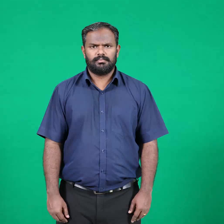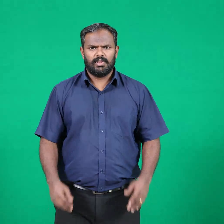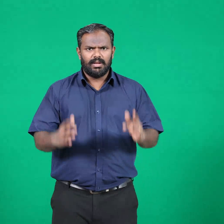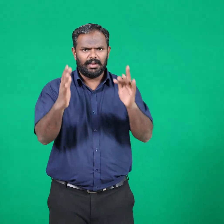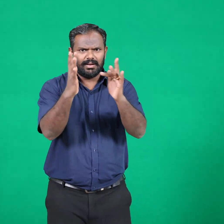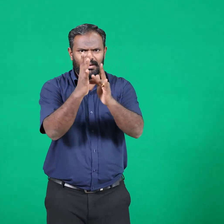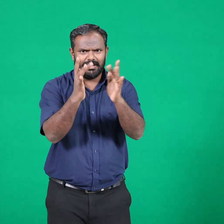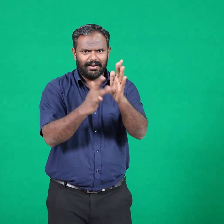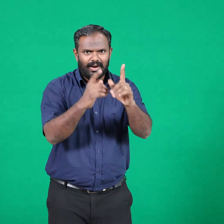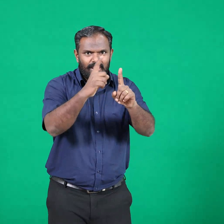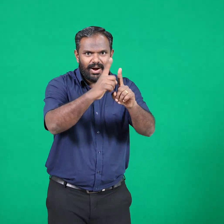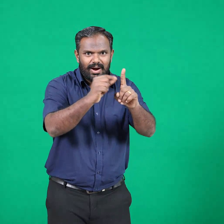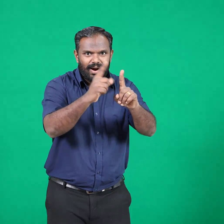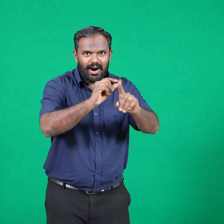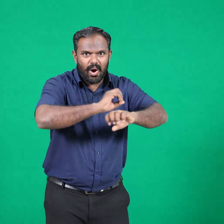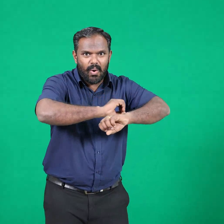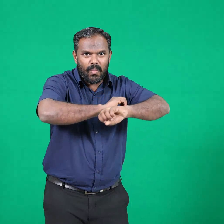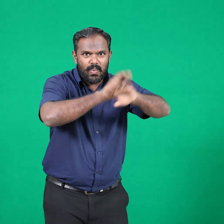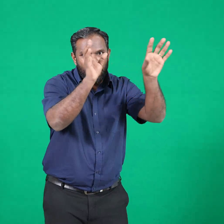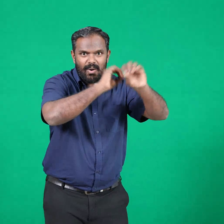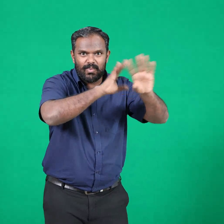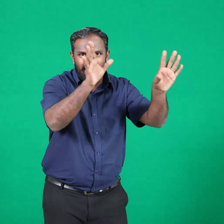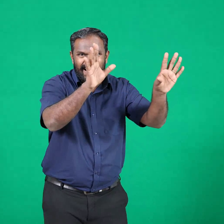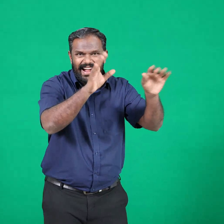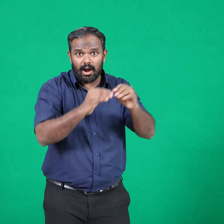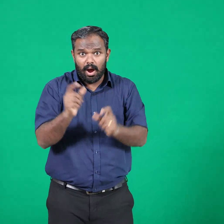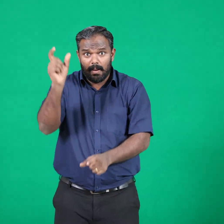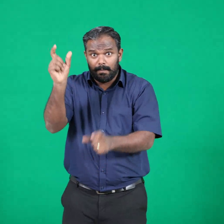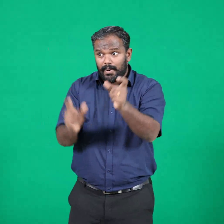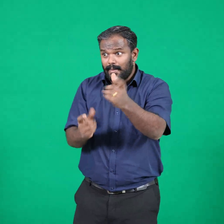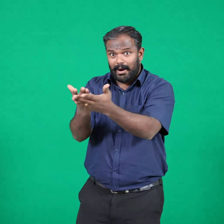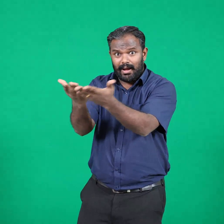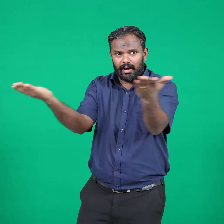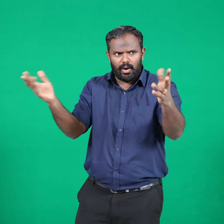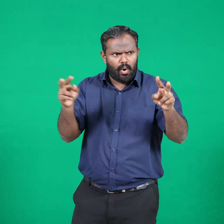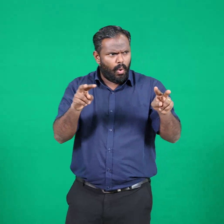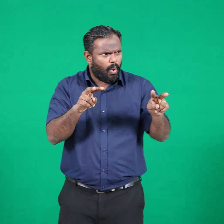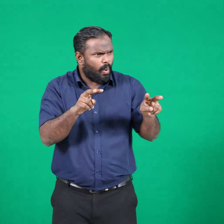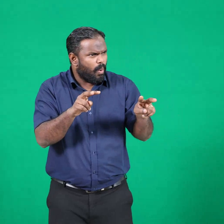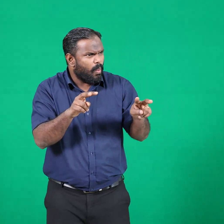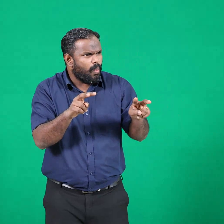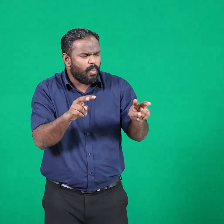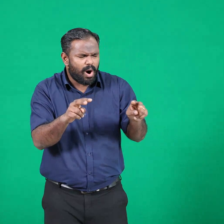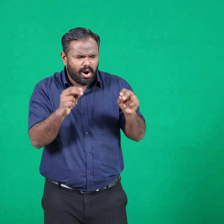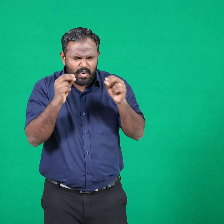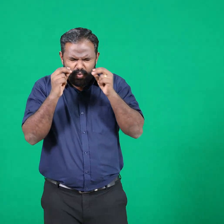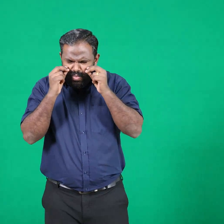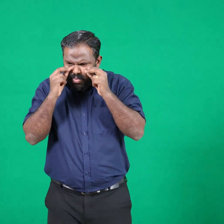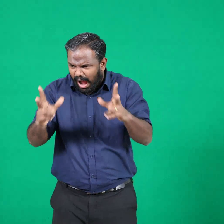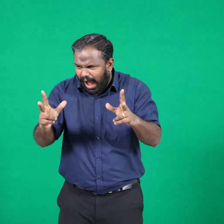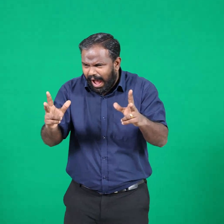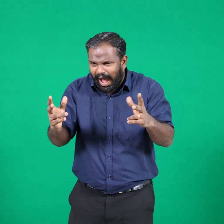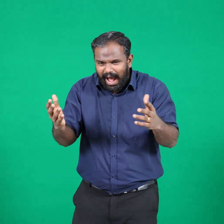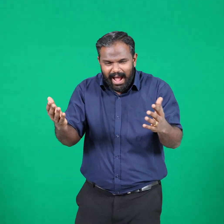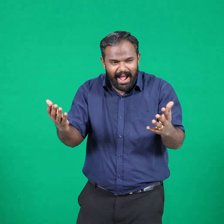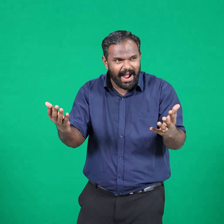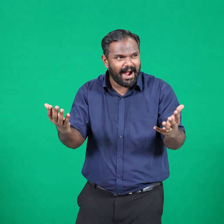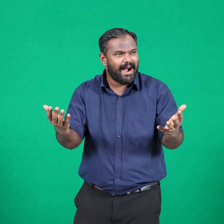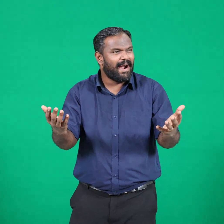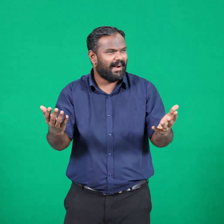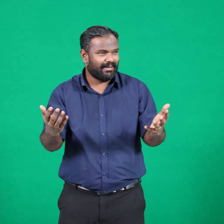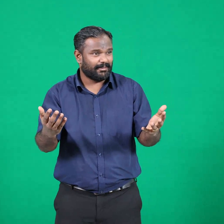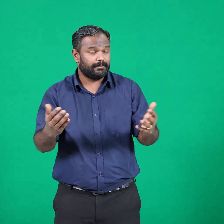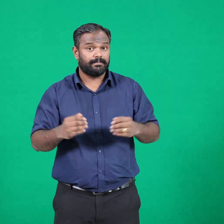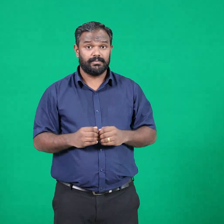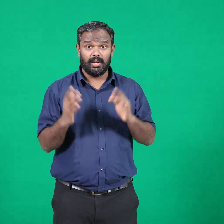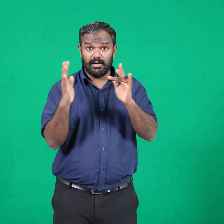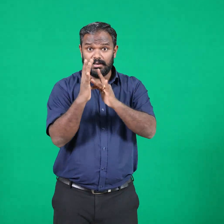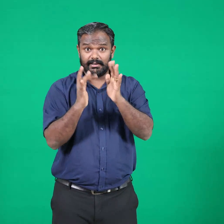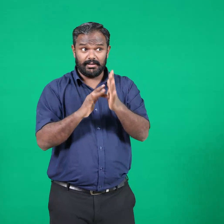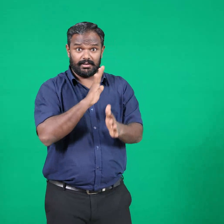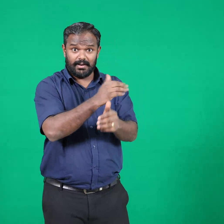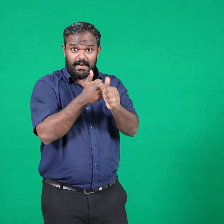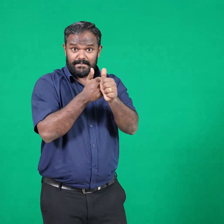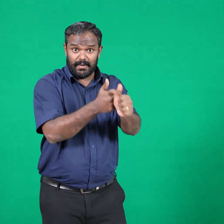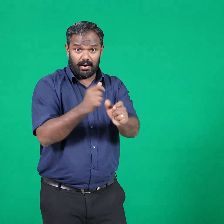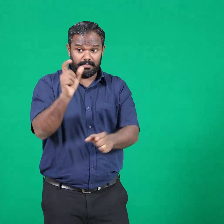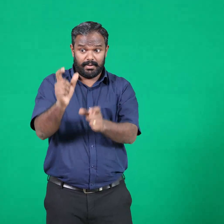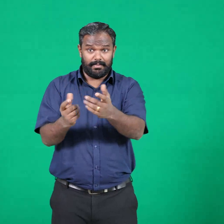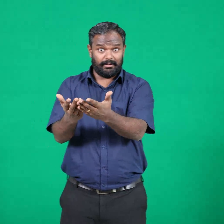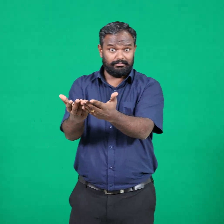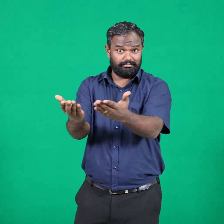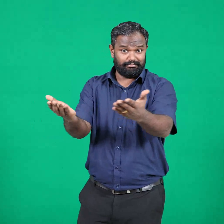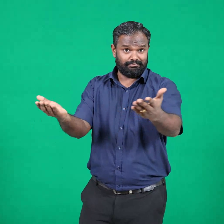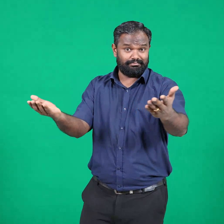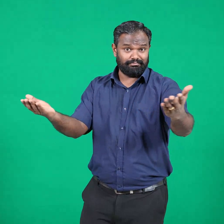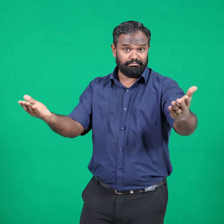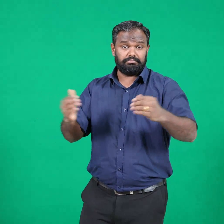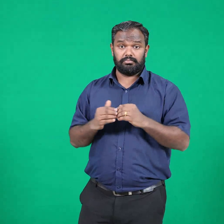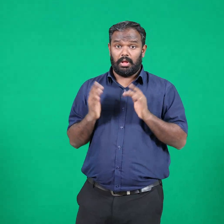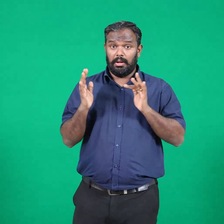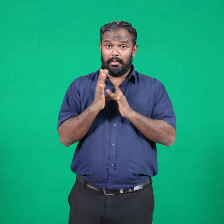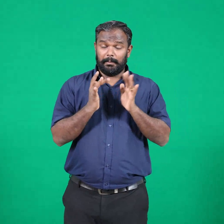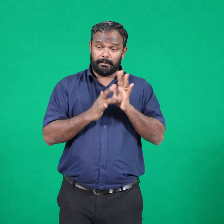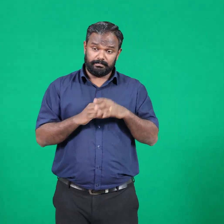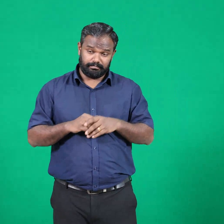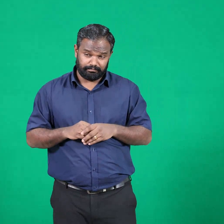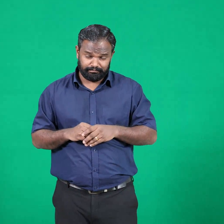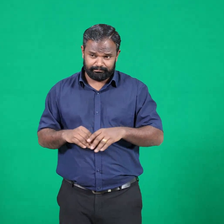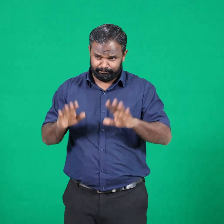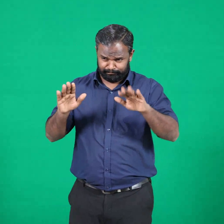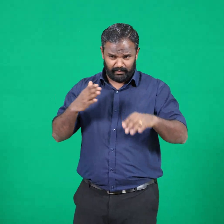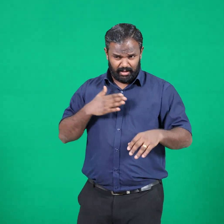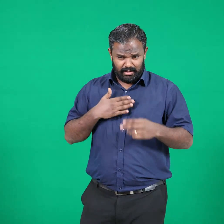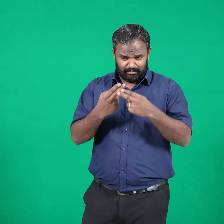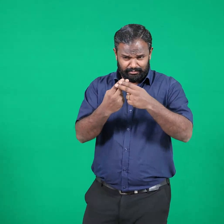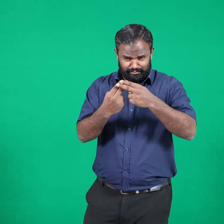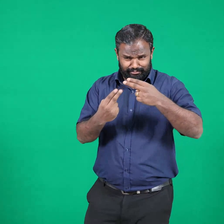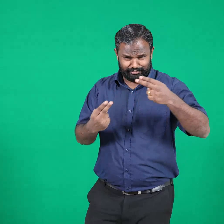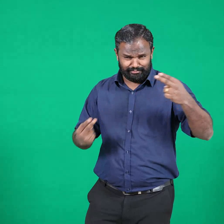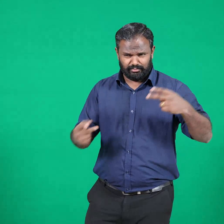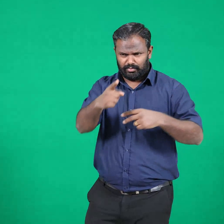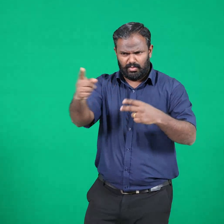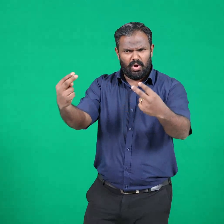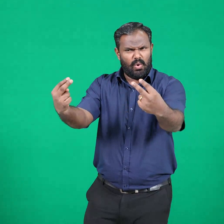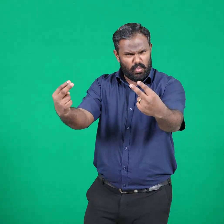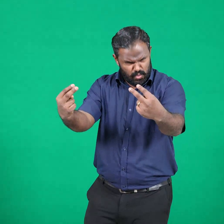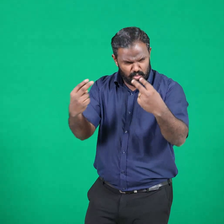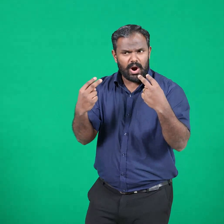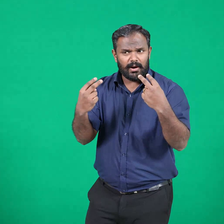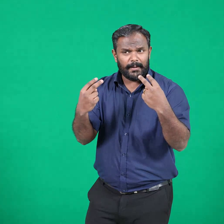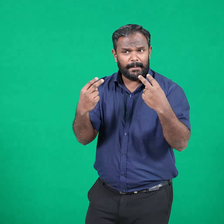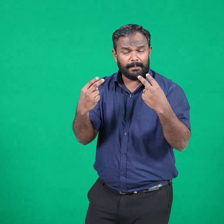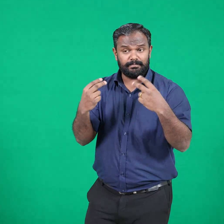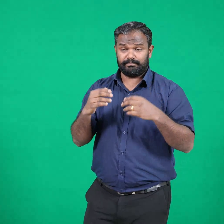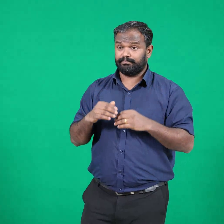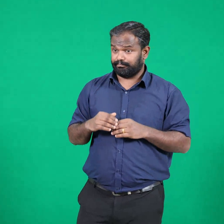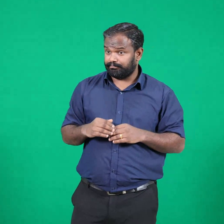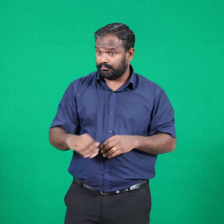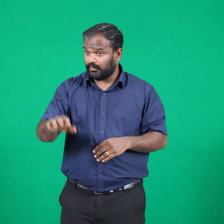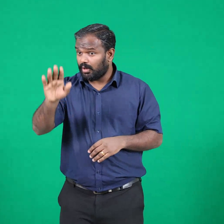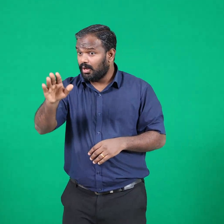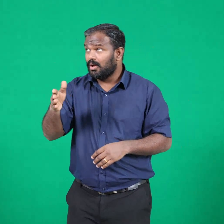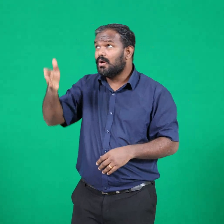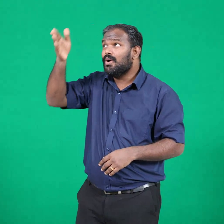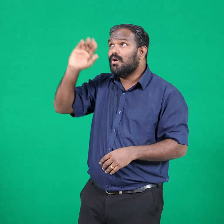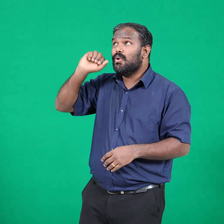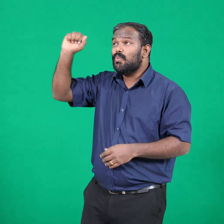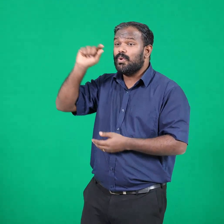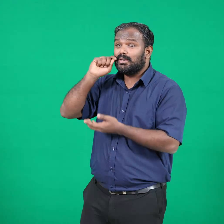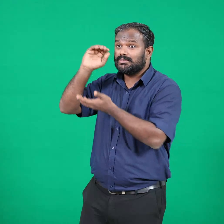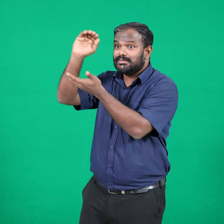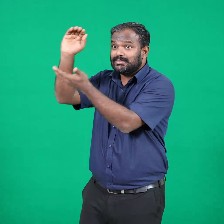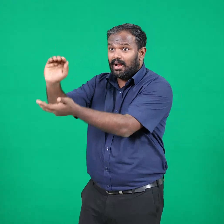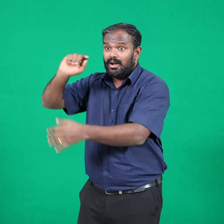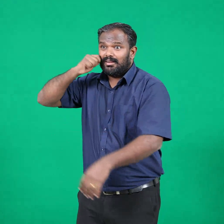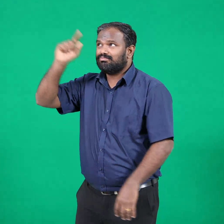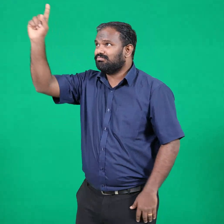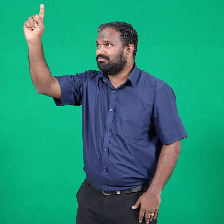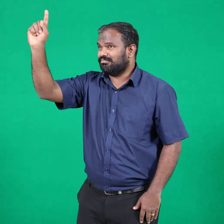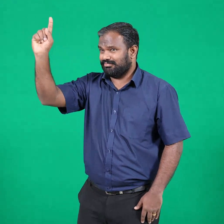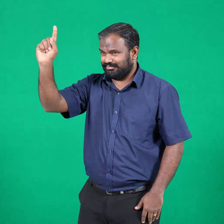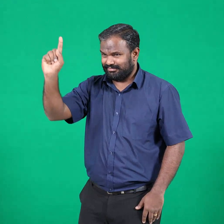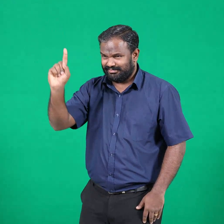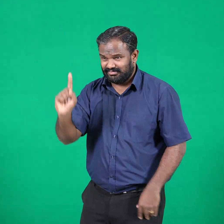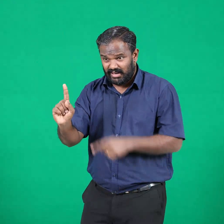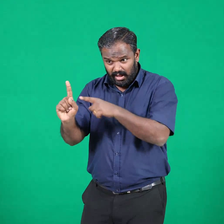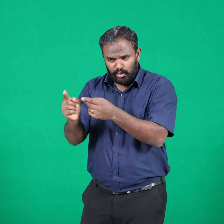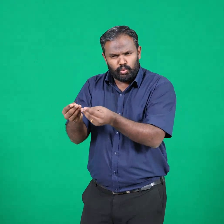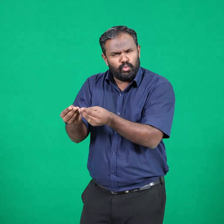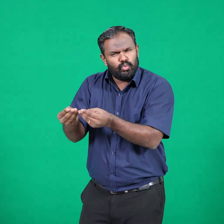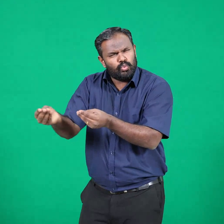"Let these words sink into your ears: The Son of Man is about to be delivered into the hands of men."